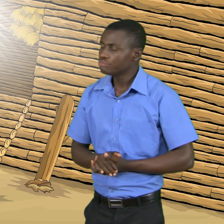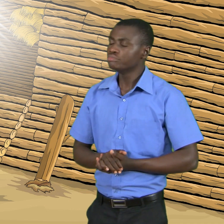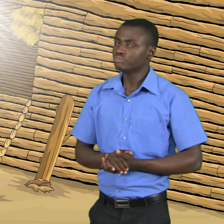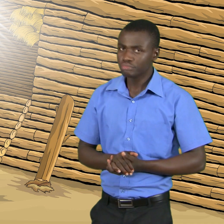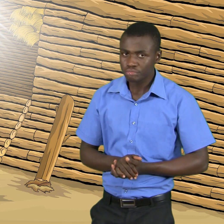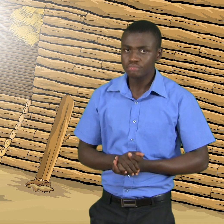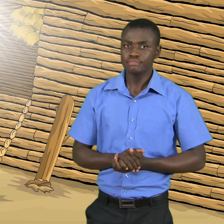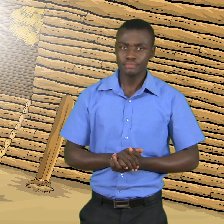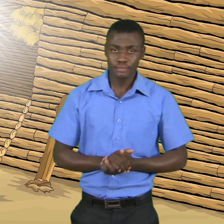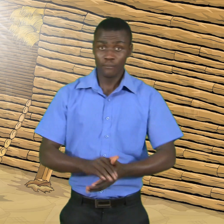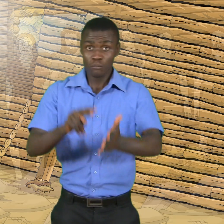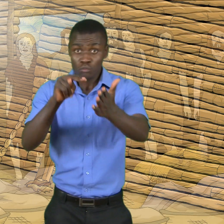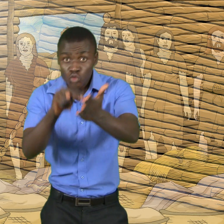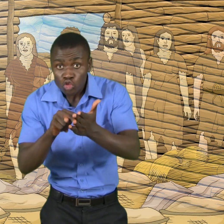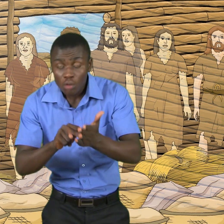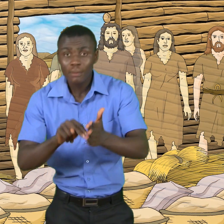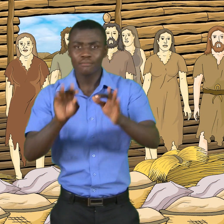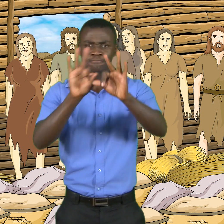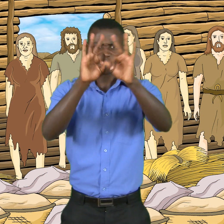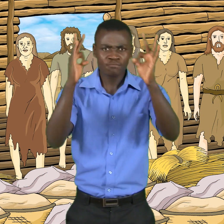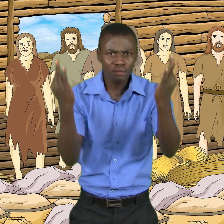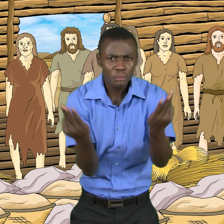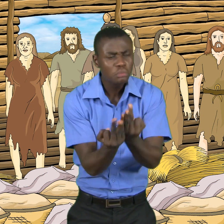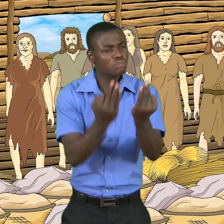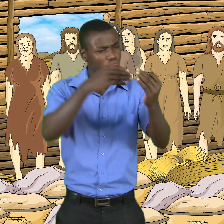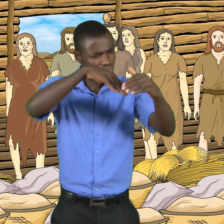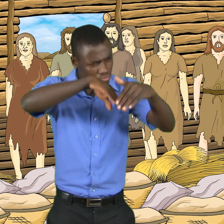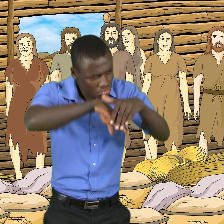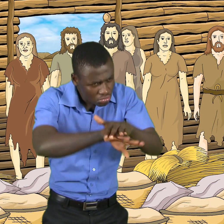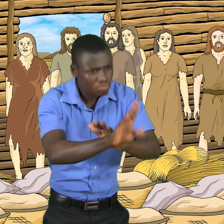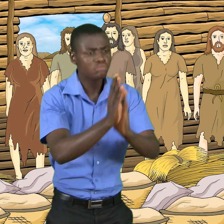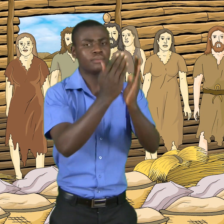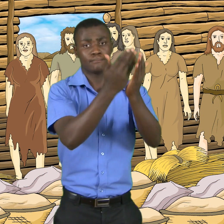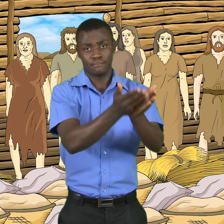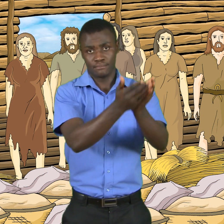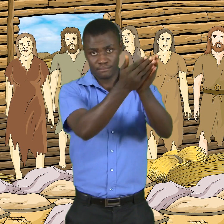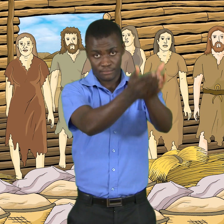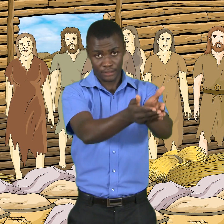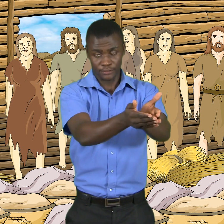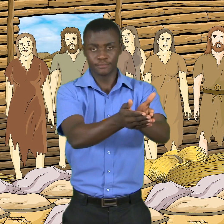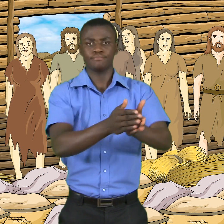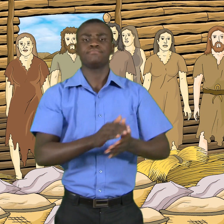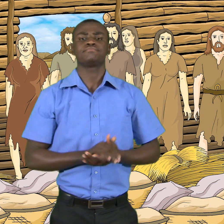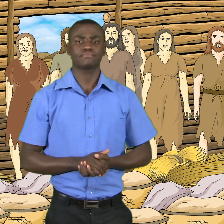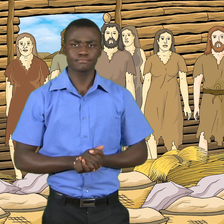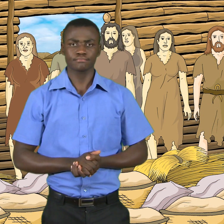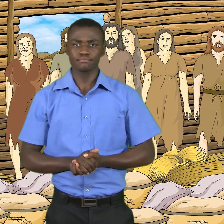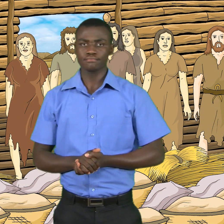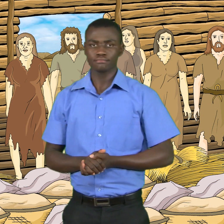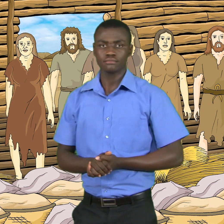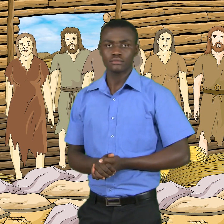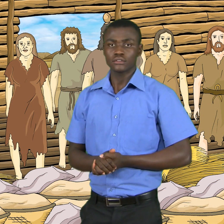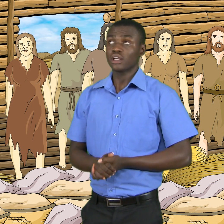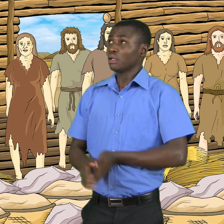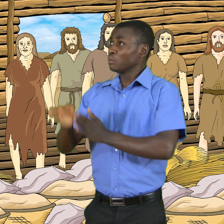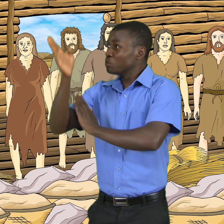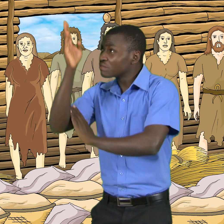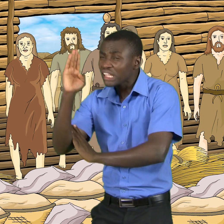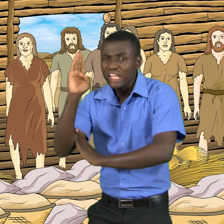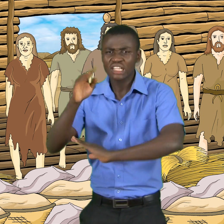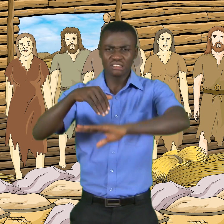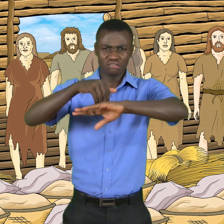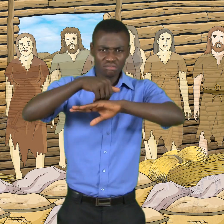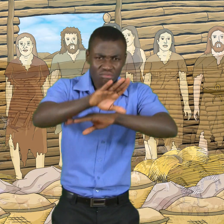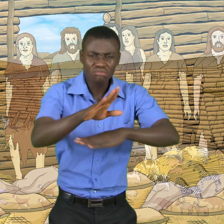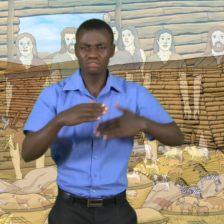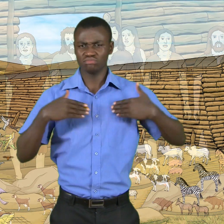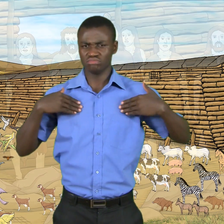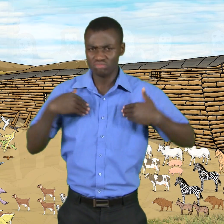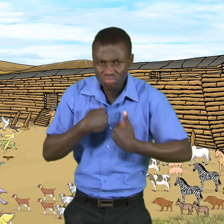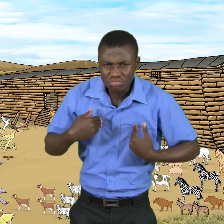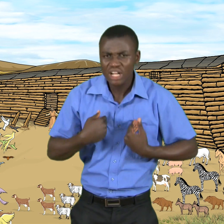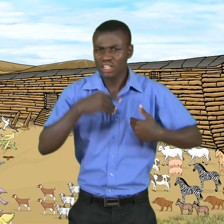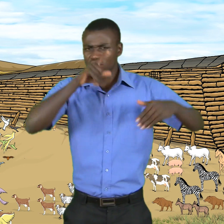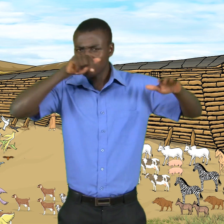And Noah and his wife, with his sons and their wives, entered the ark to escape the waters of the flood.